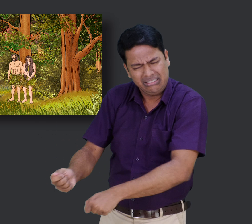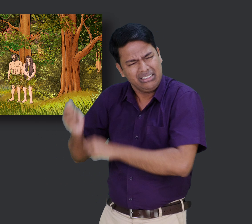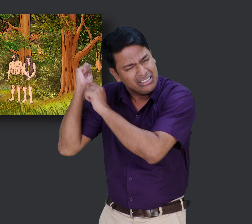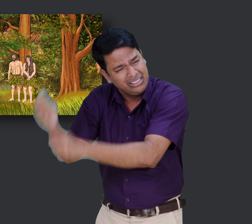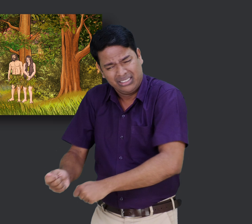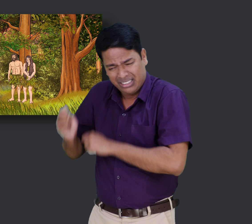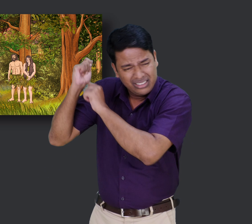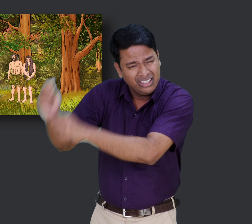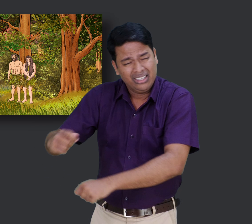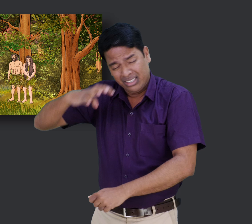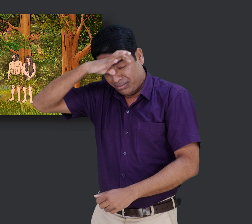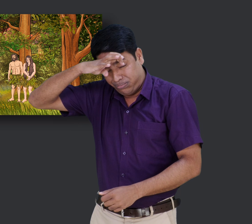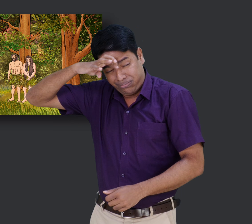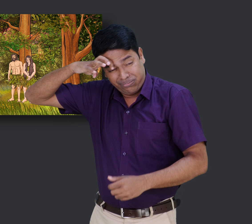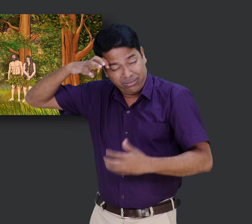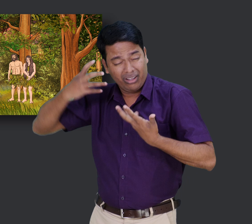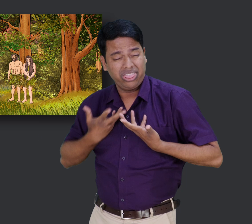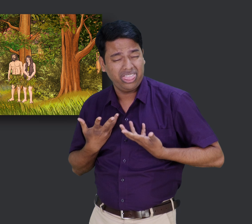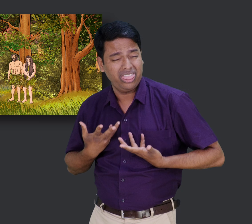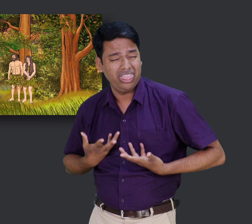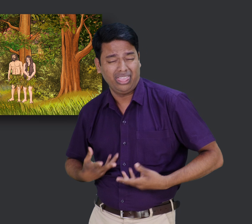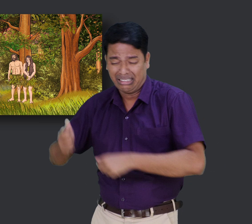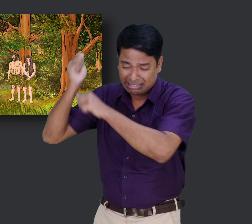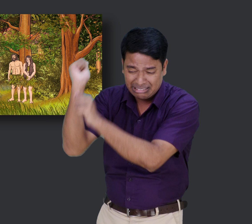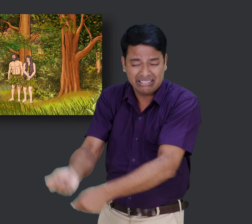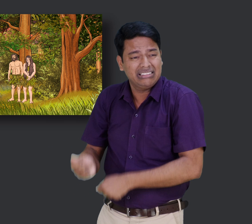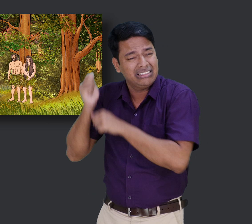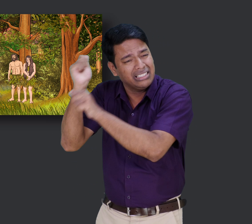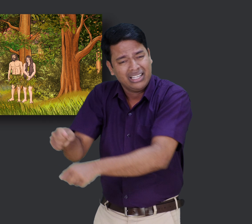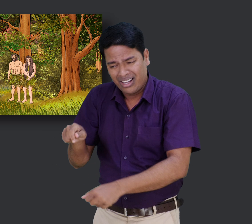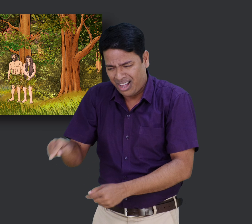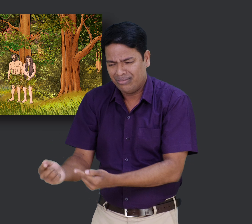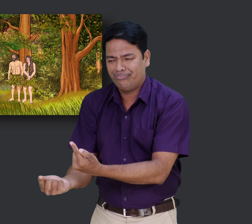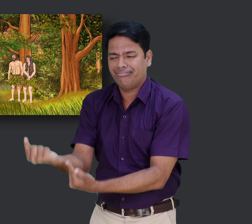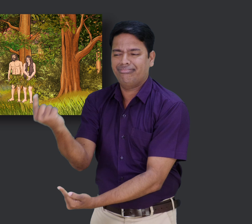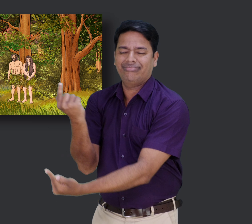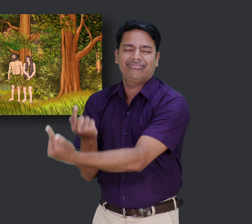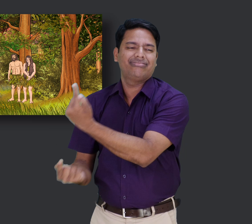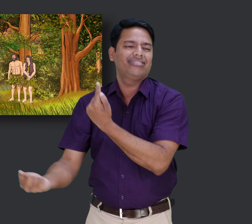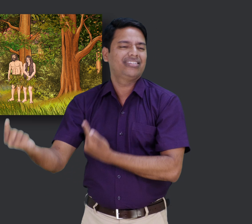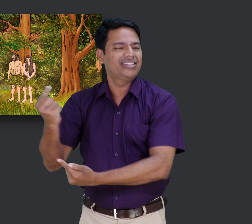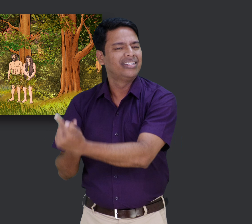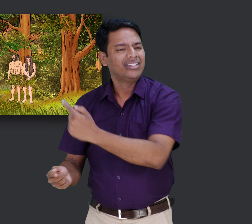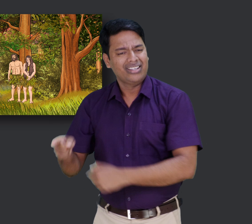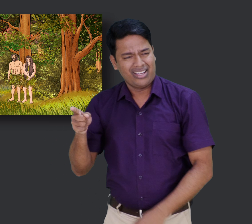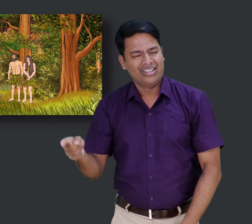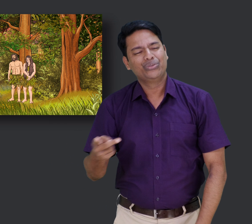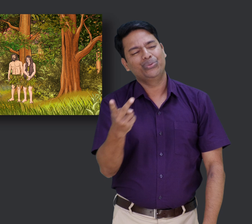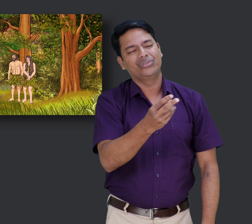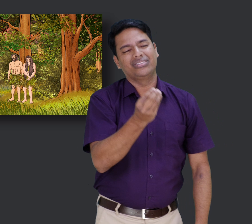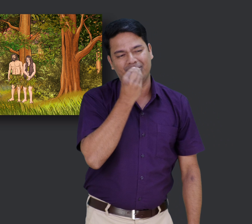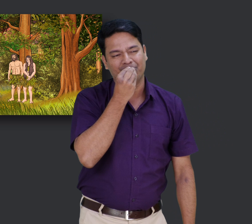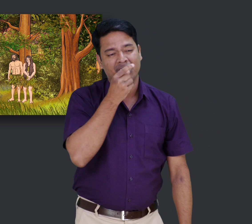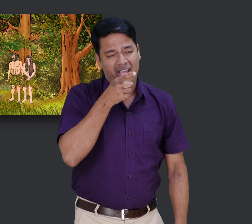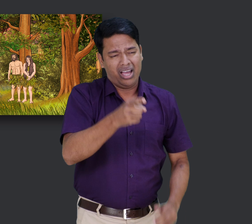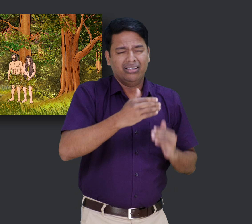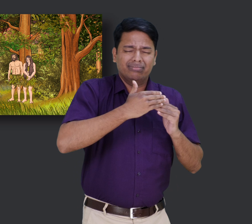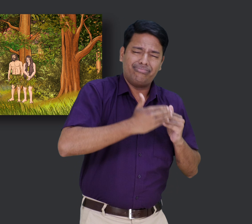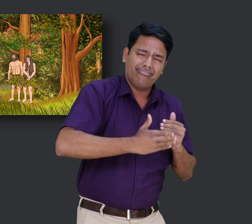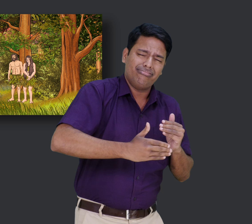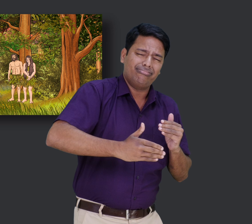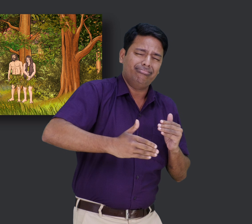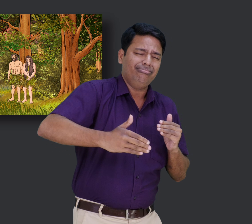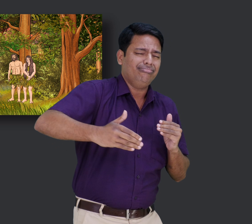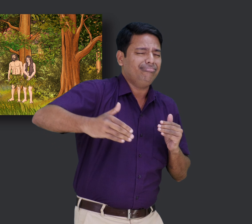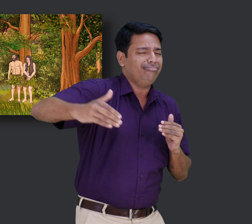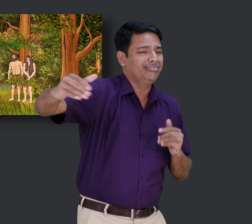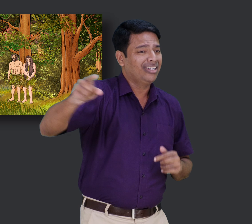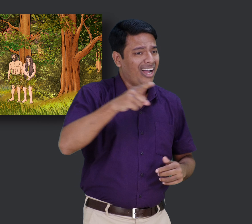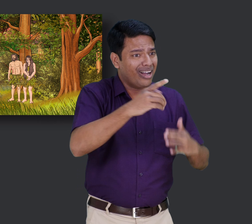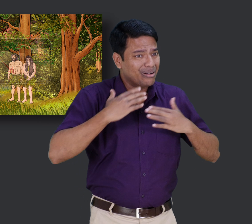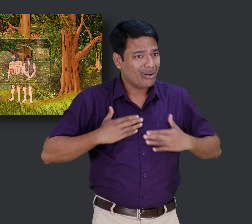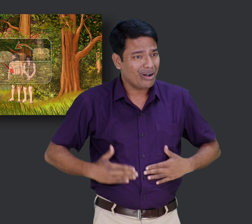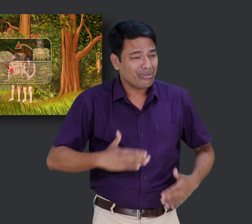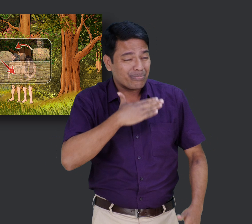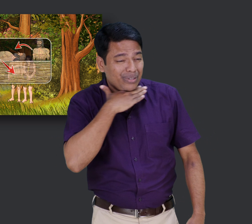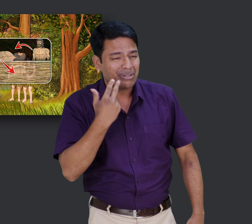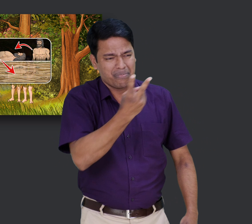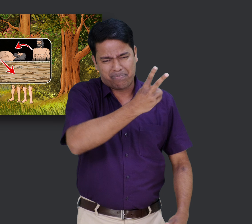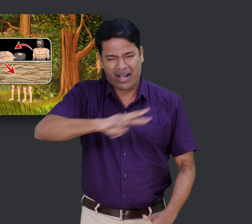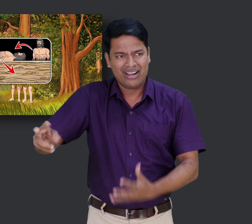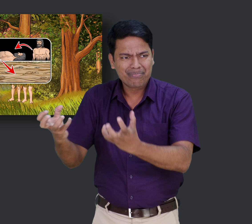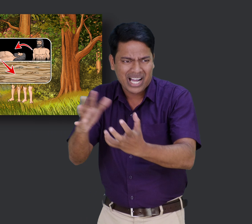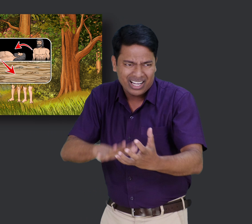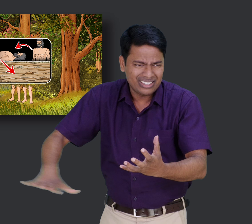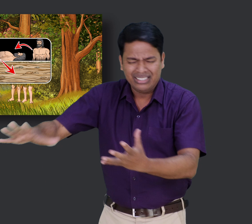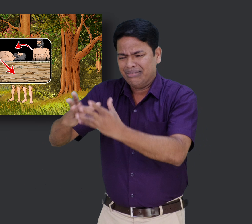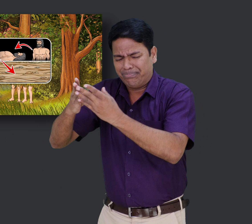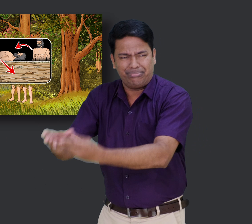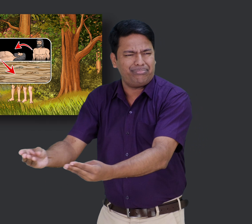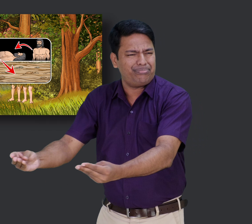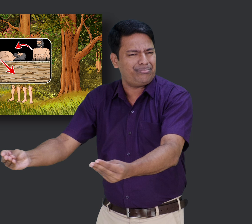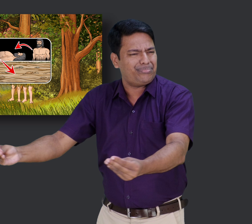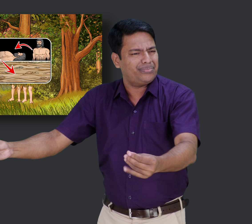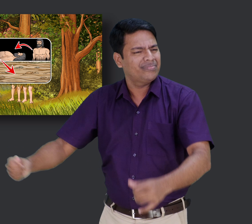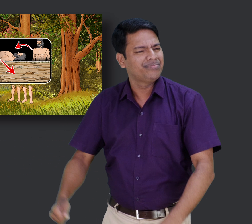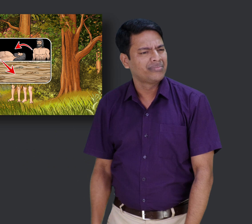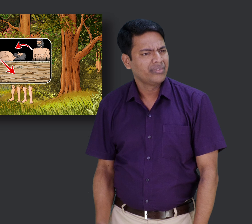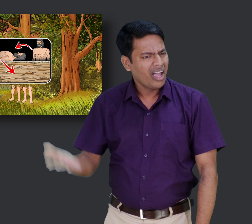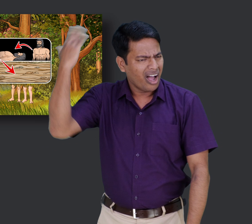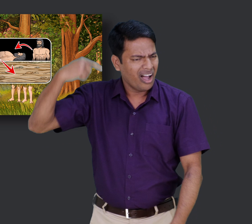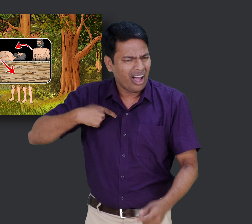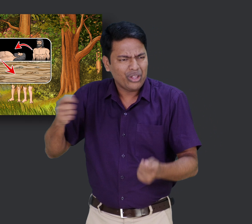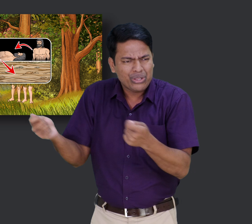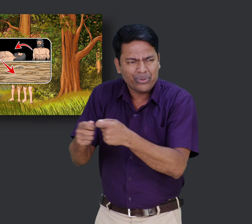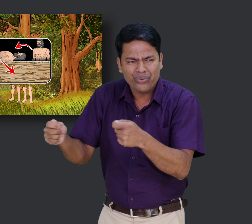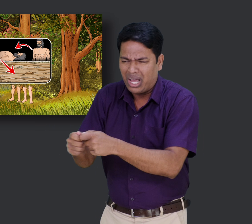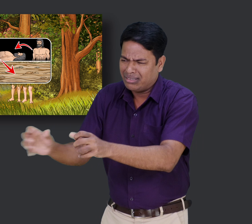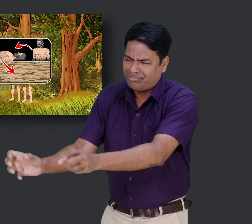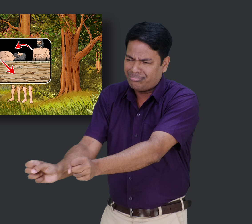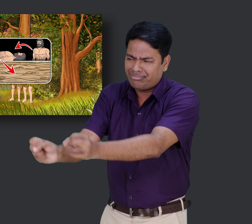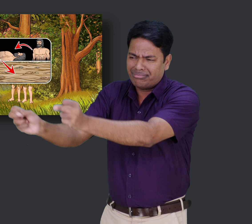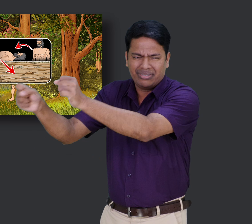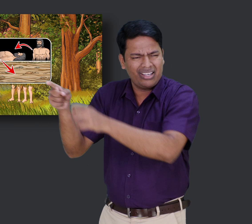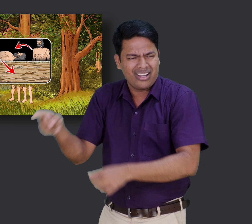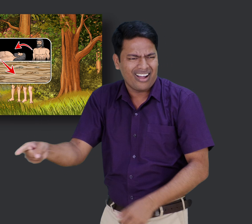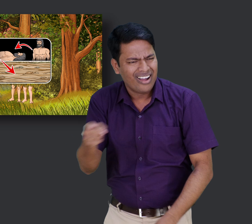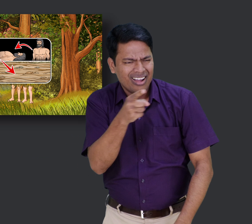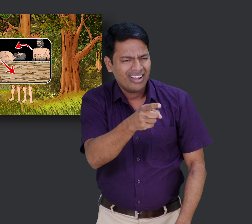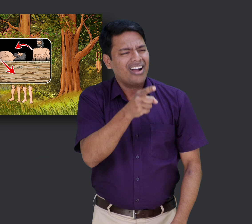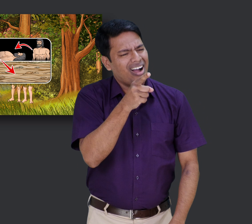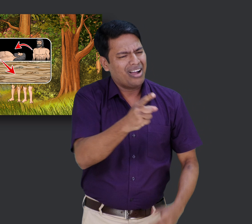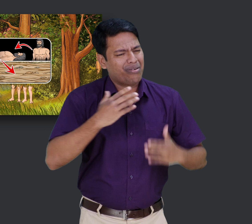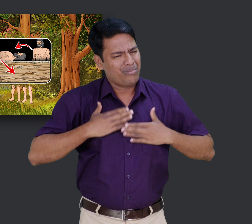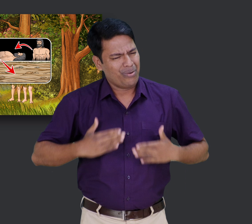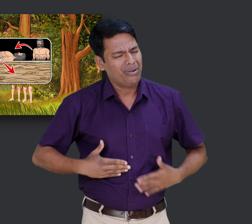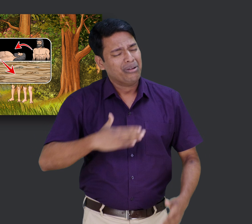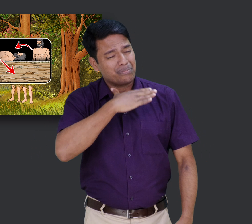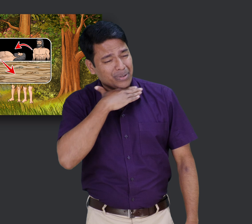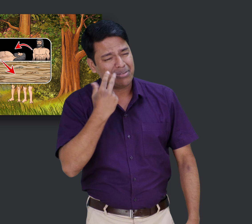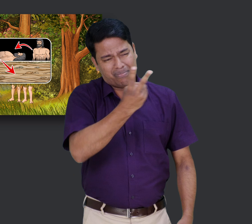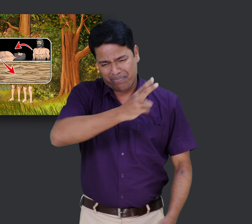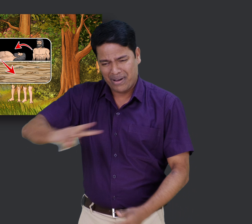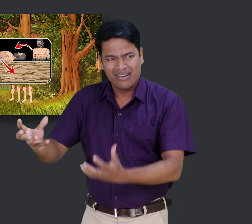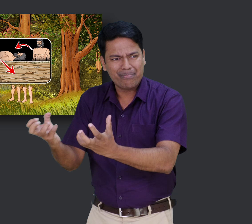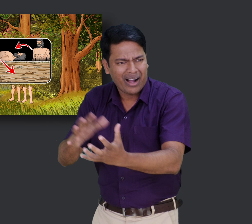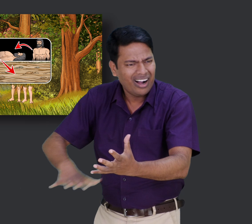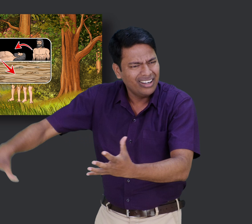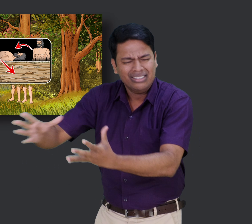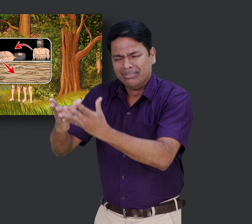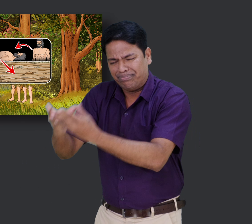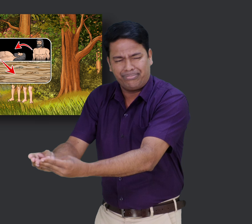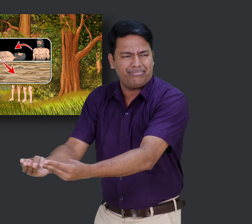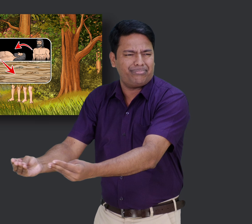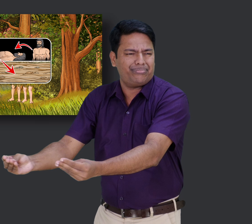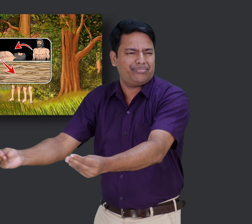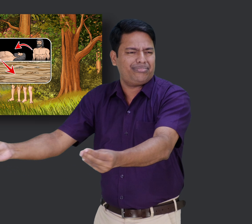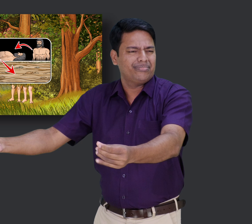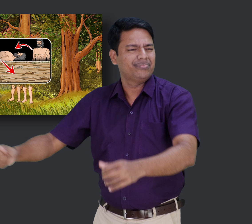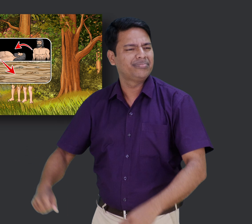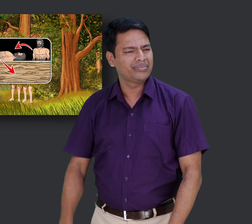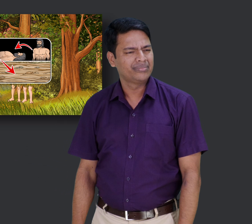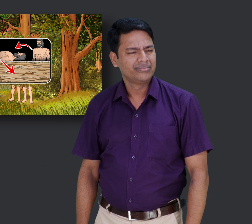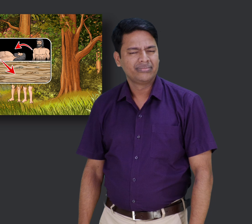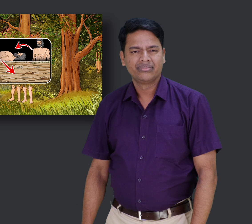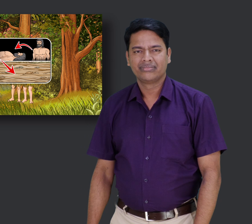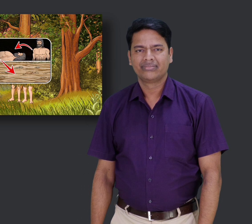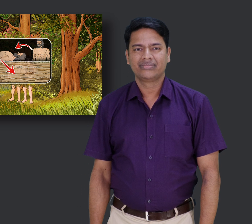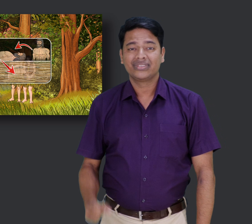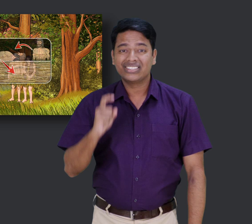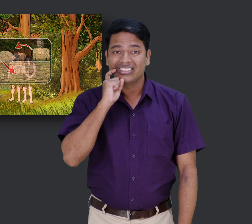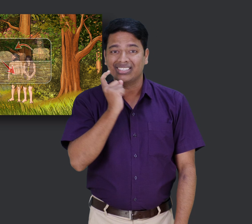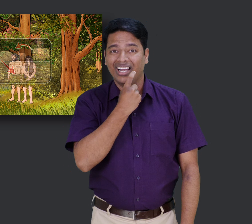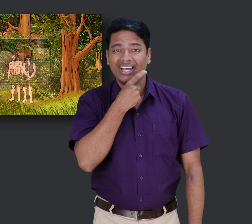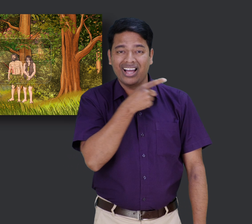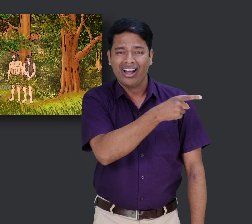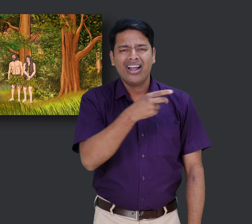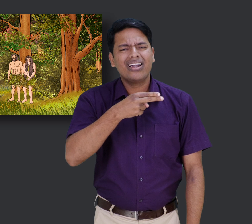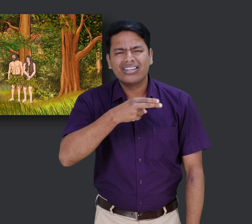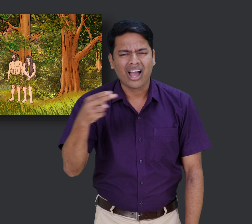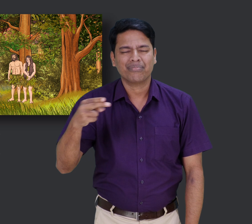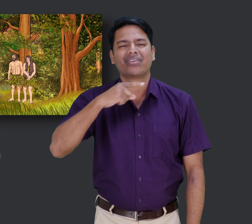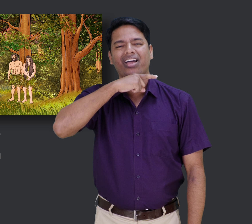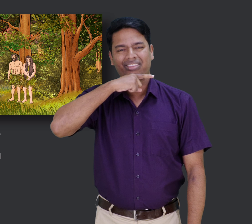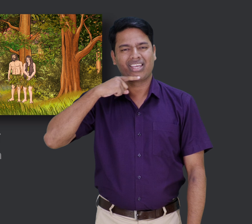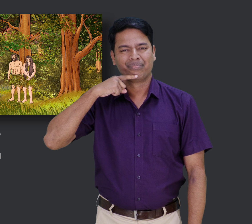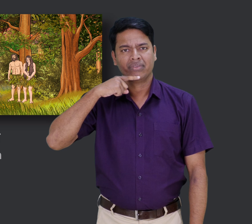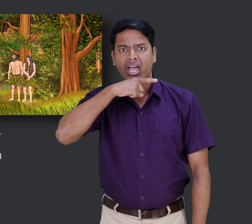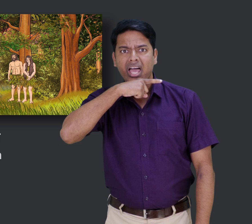By the sweat of your brow you will eat your bread, until you return to the ground— because out of it were you taken. For dust you are, and to dust you shall return.”